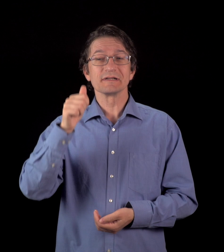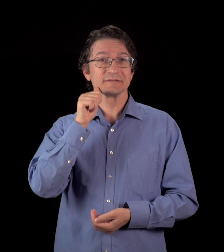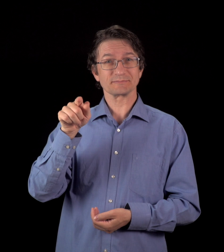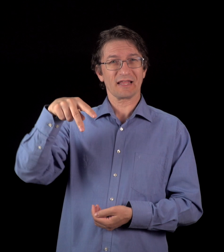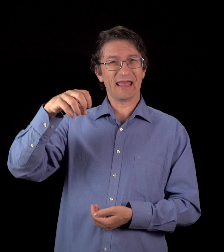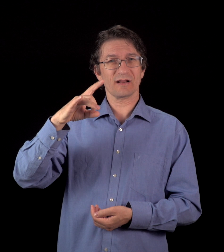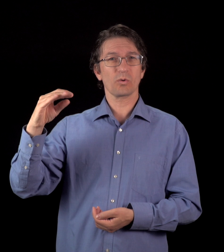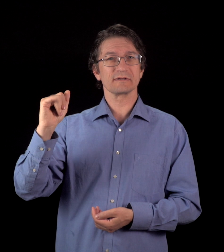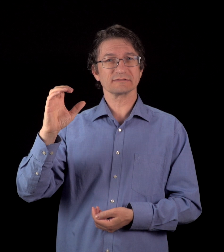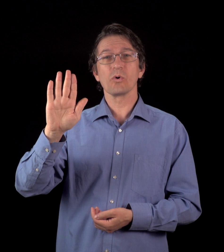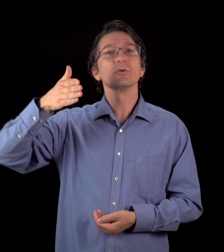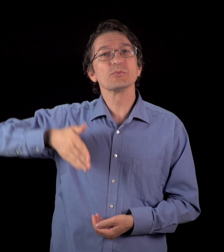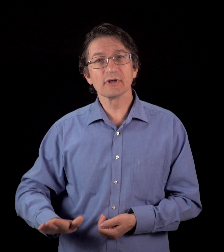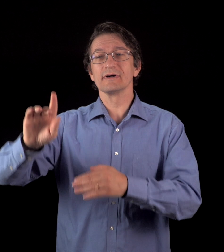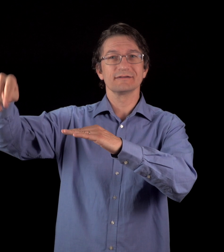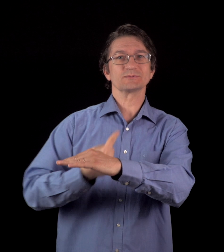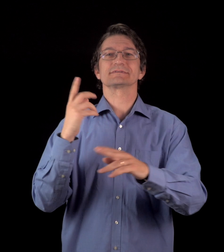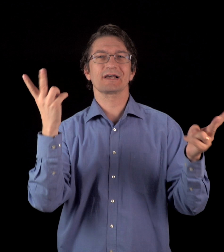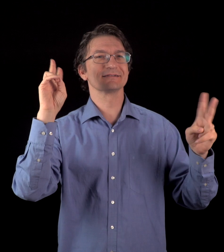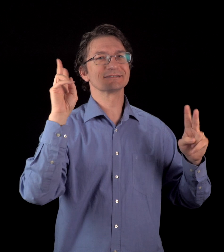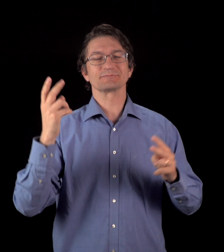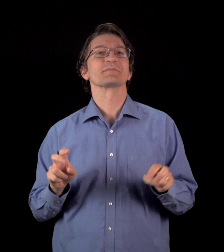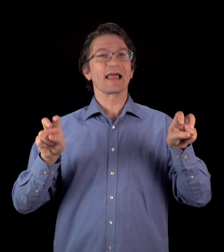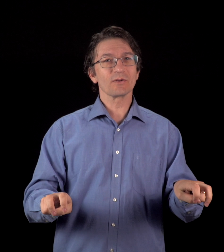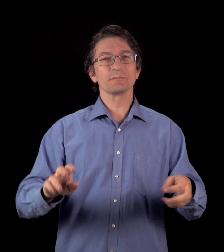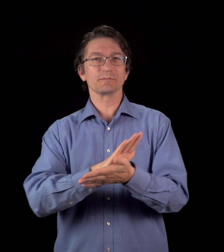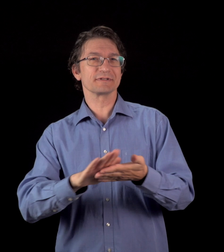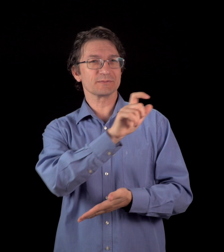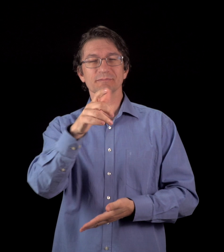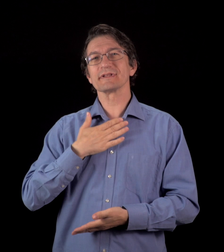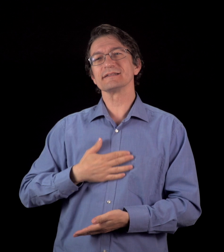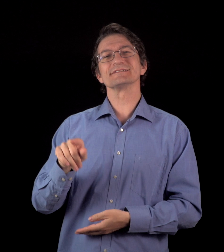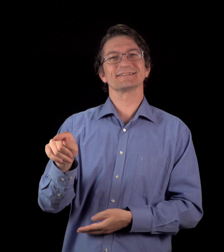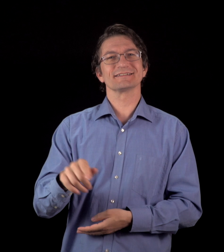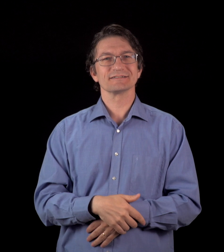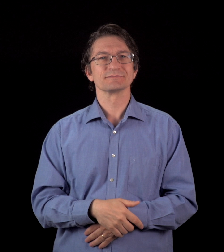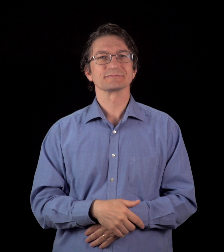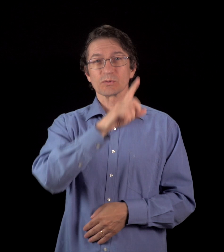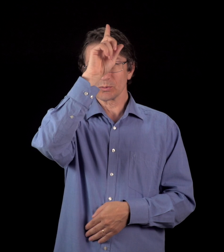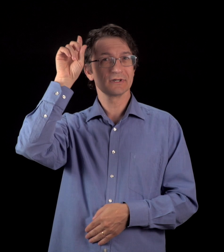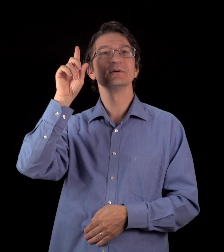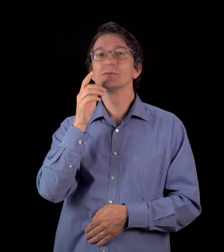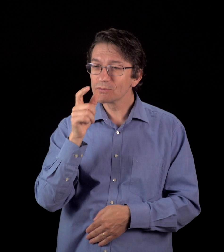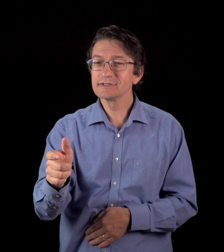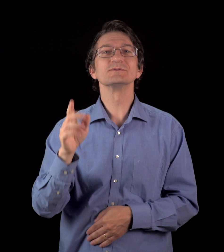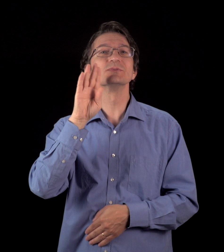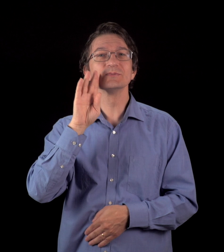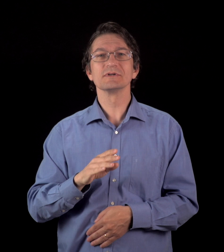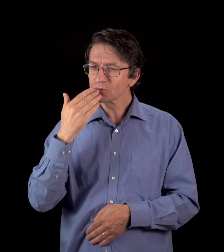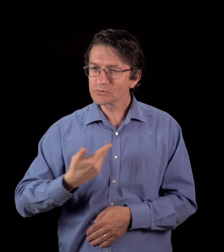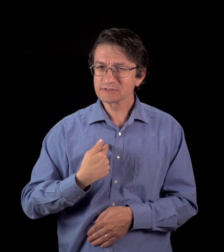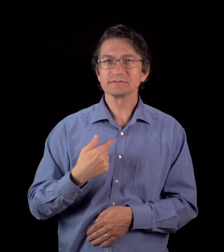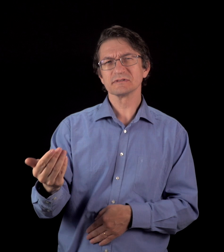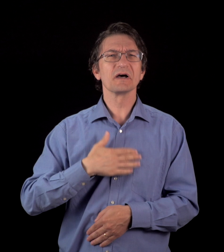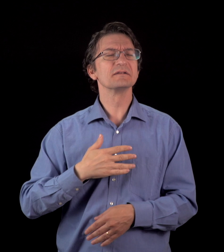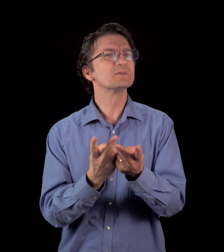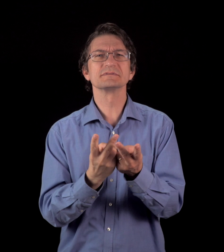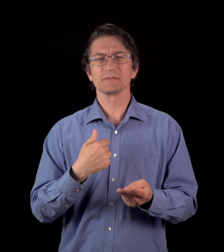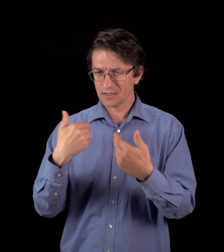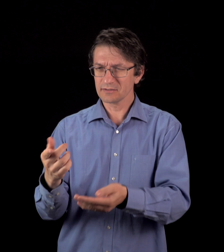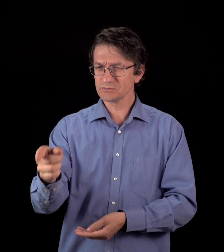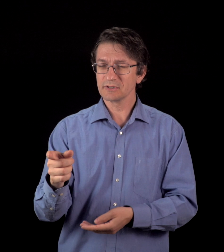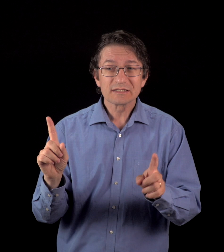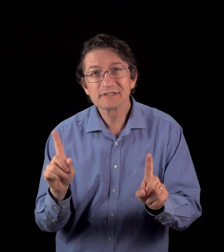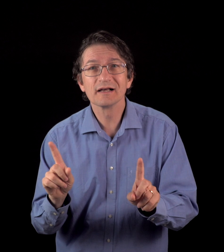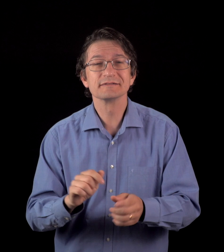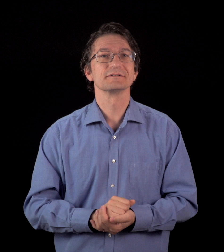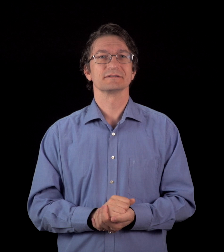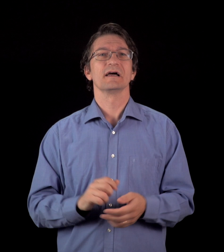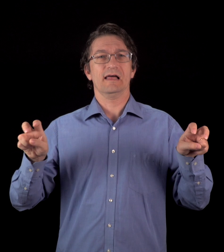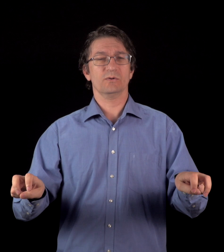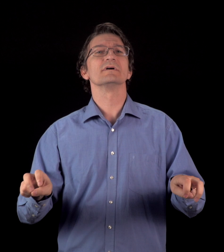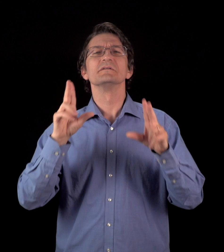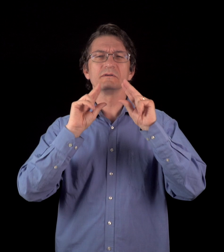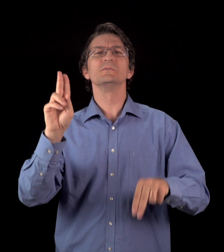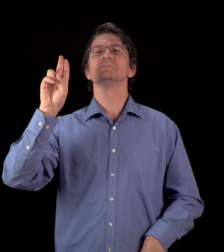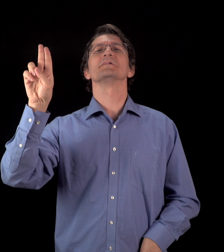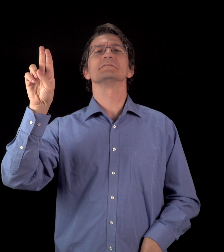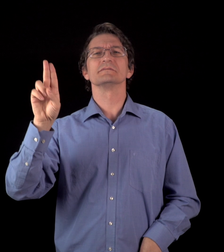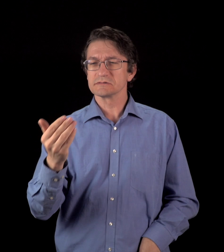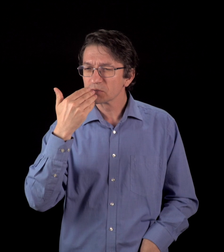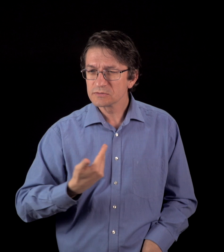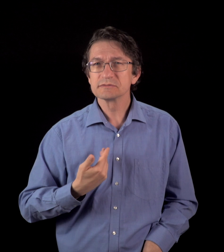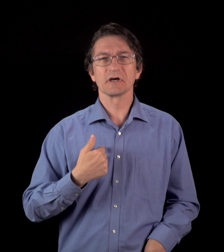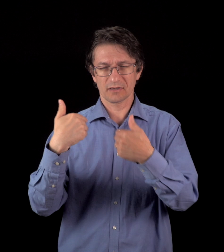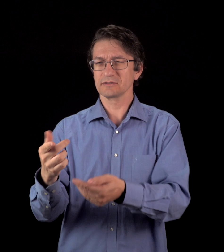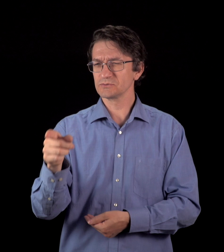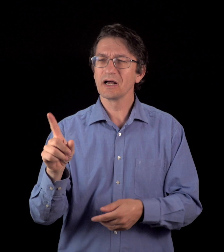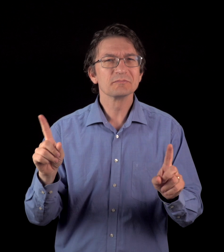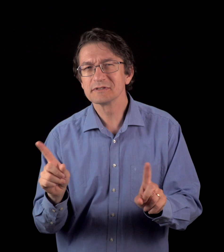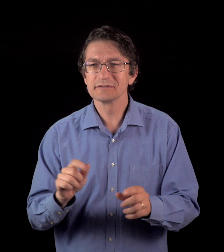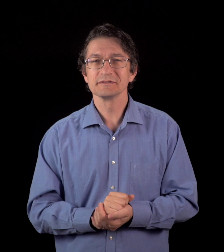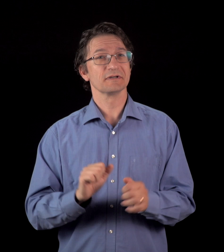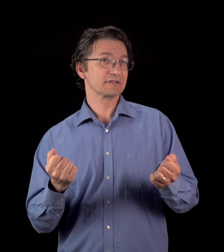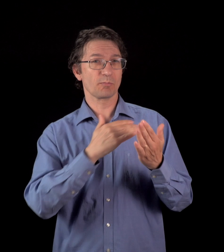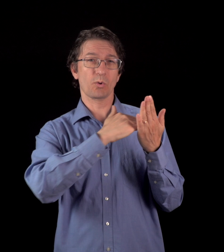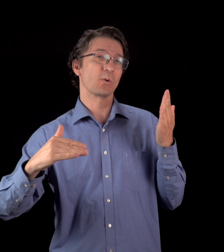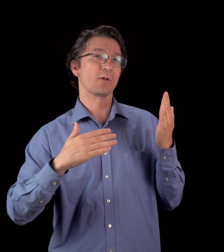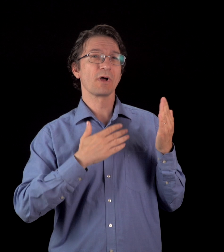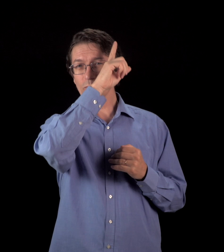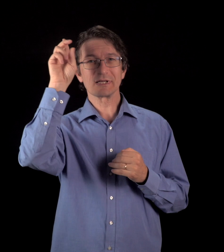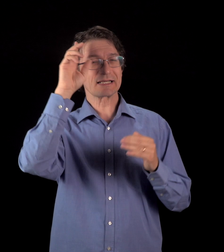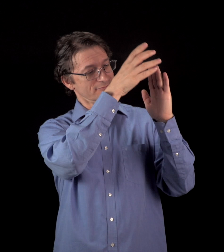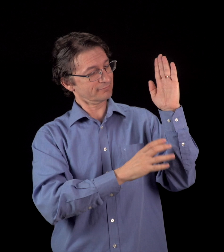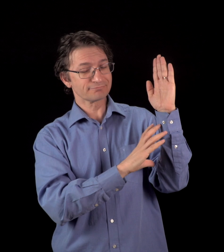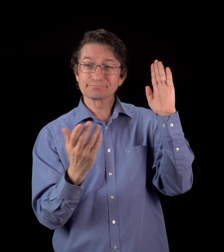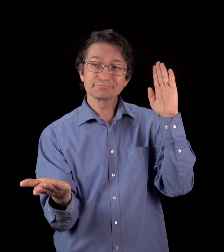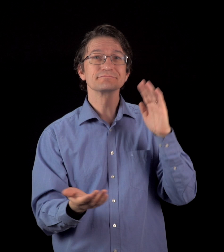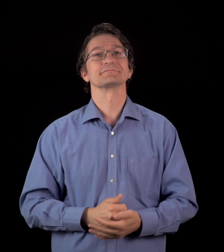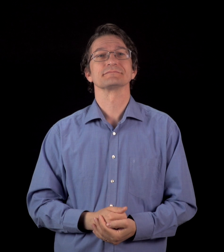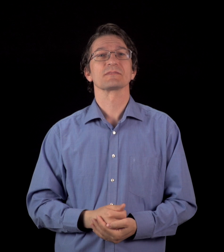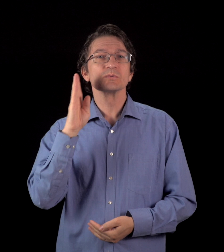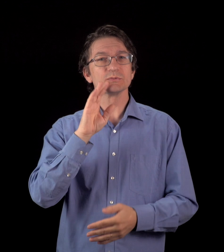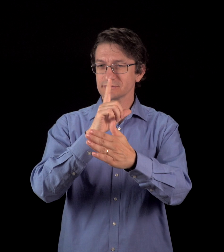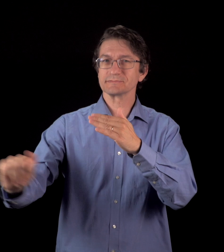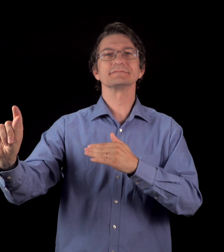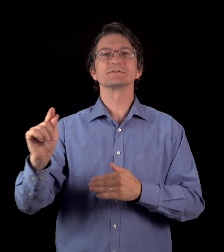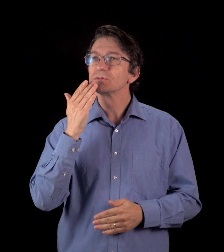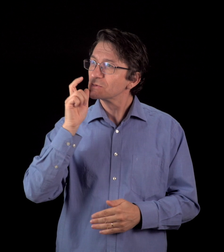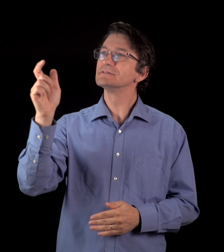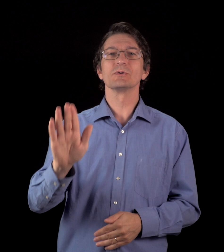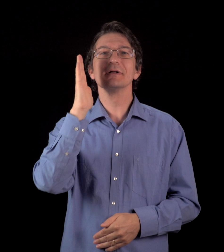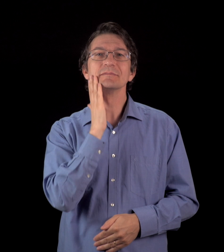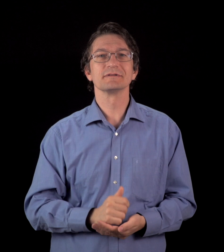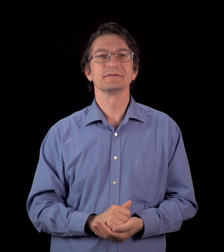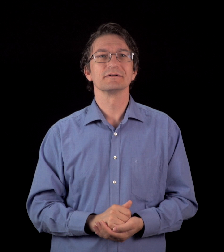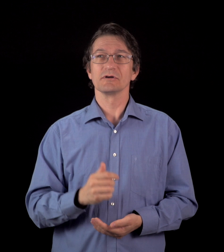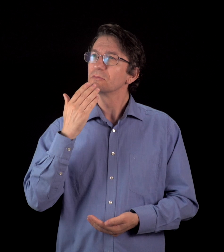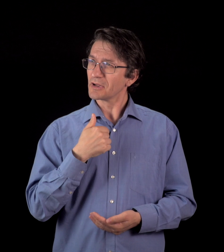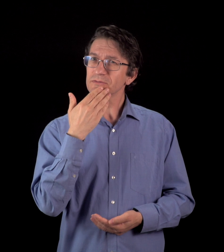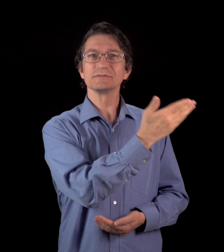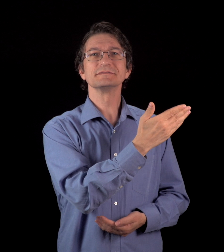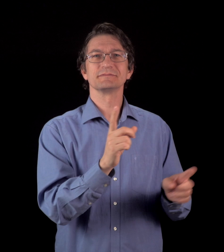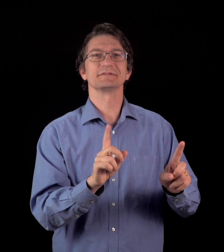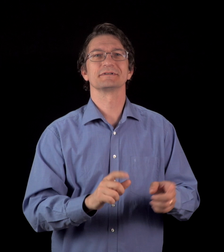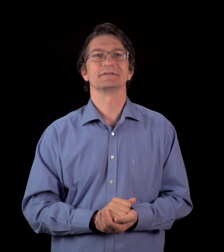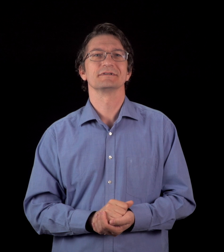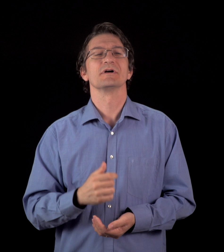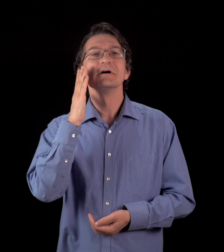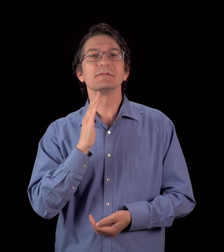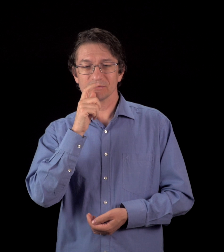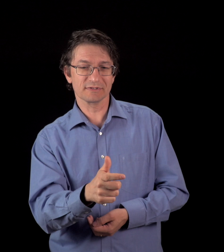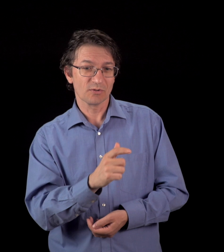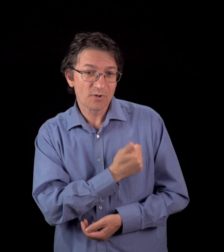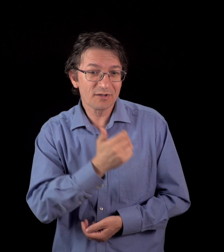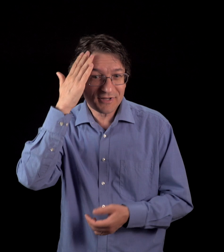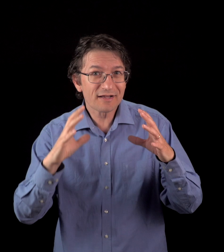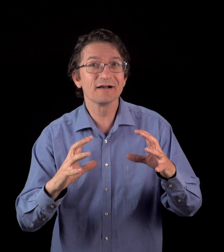When he heard John’s words, he was greatly perplexed; yet he listened to him gladly. On Herod’s birthday, her opportunity arose. Herod held a banquet for his nobles and military commanders and the leading men of Galilee.